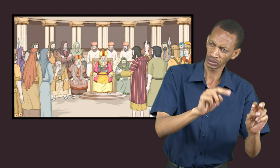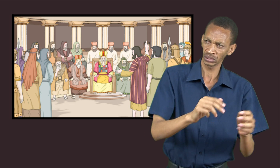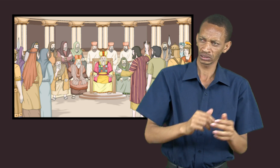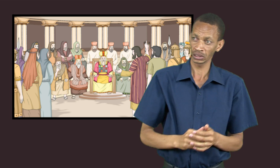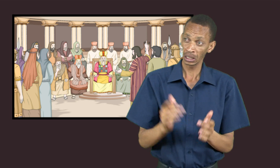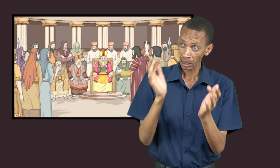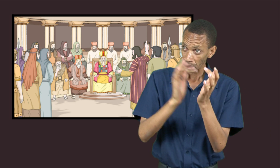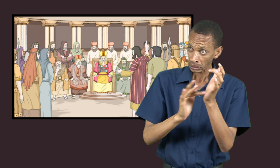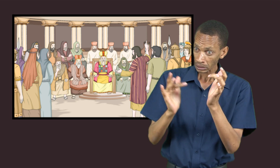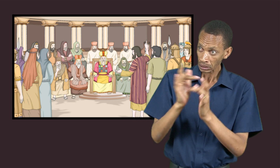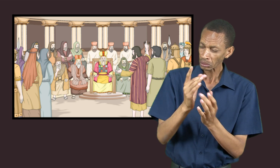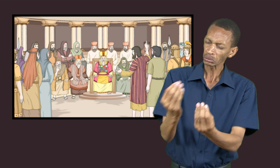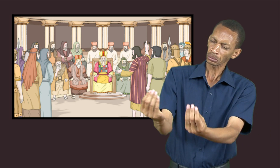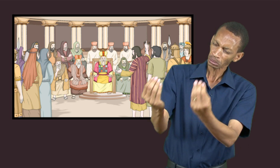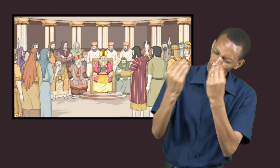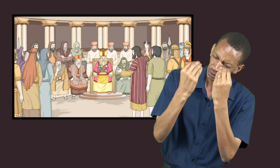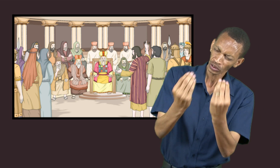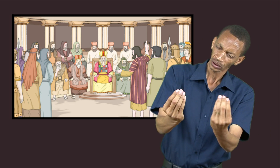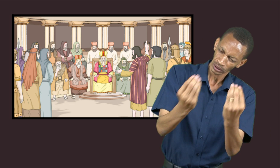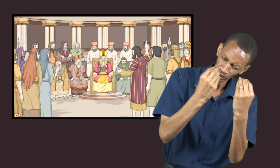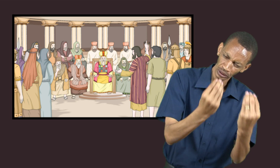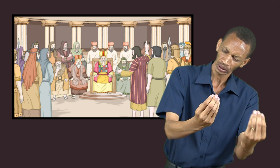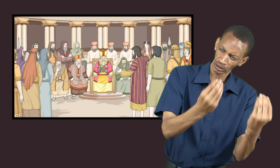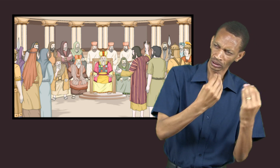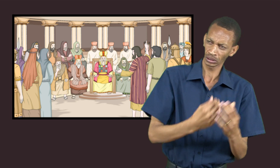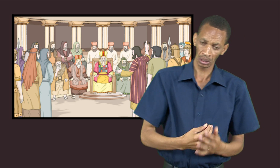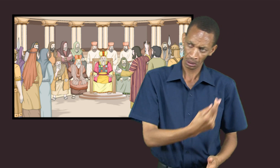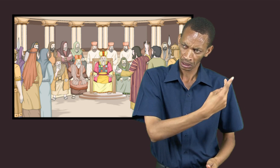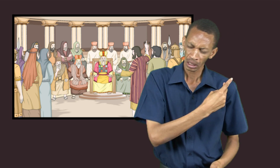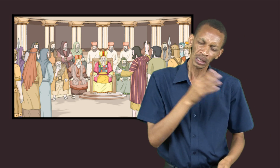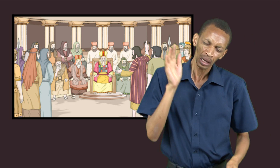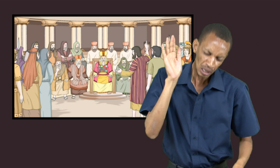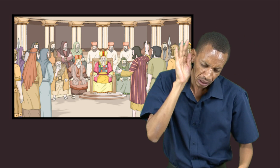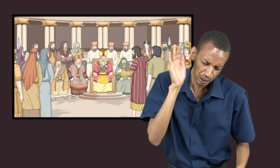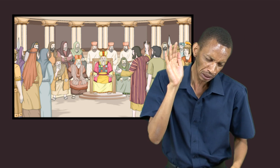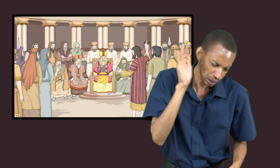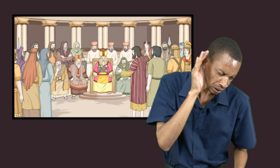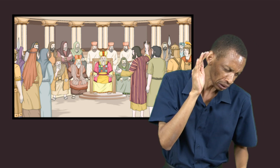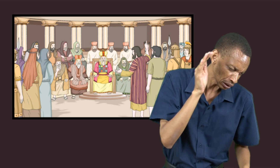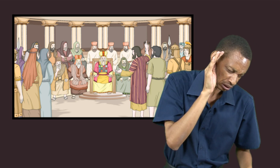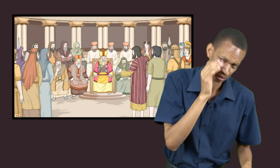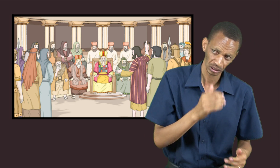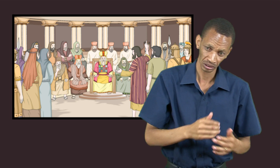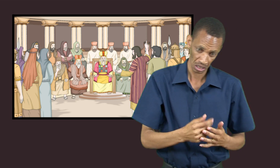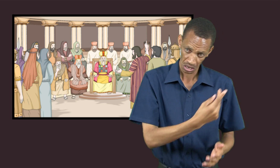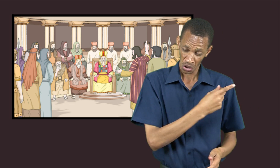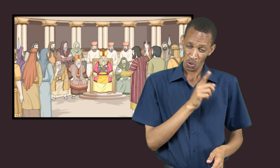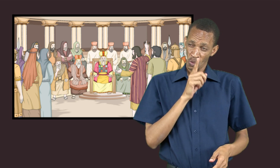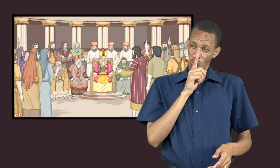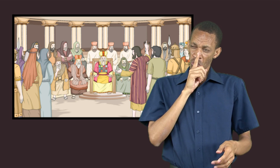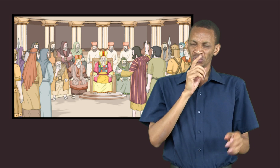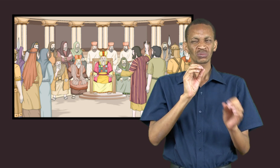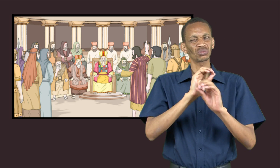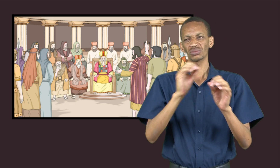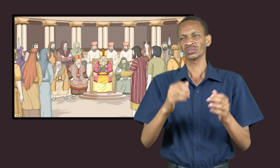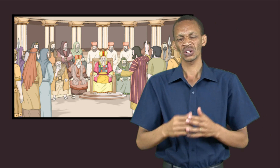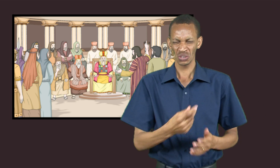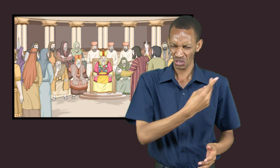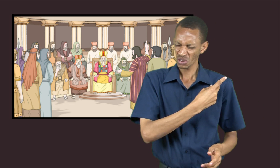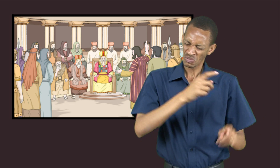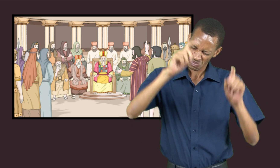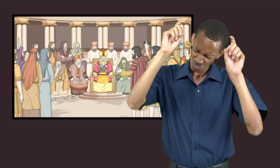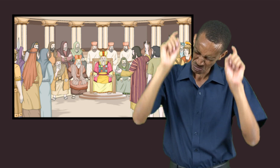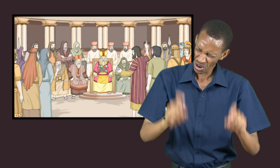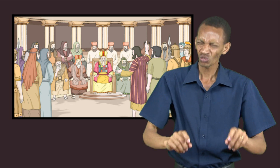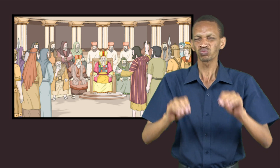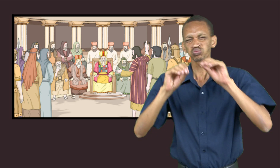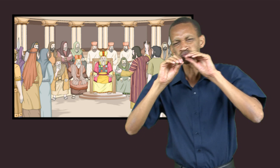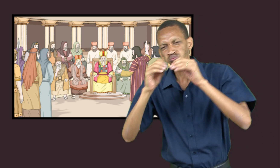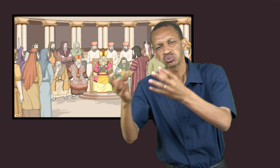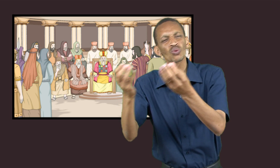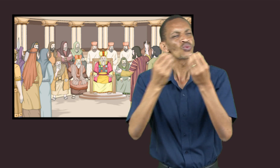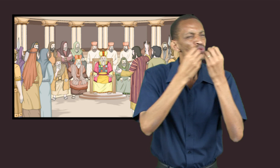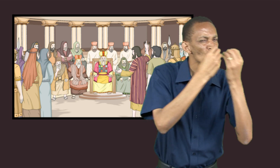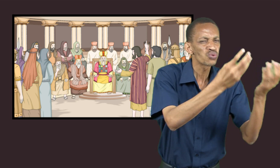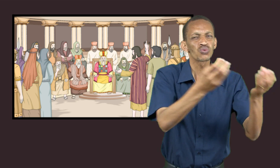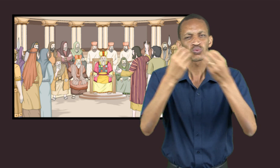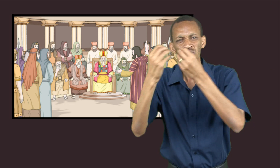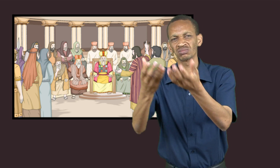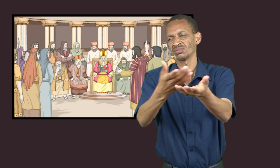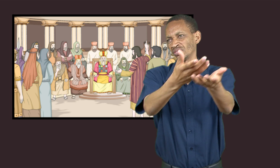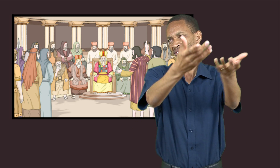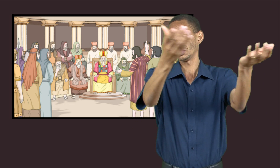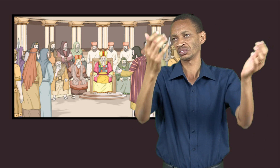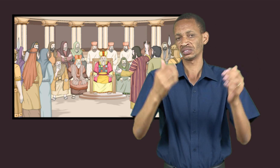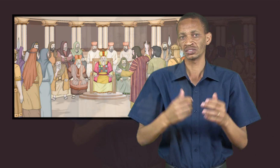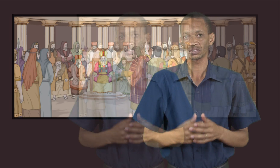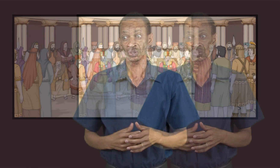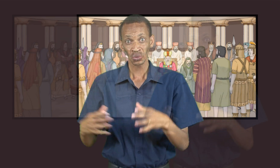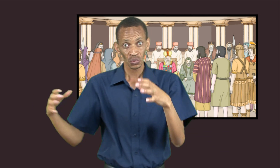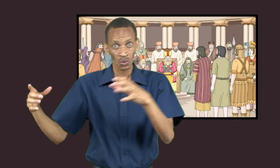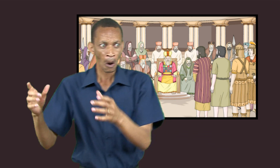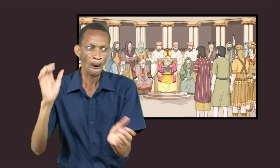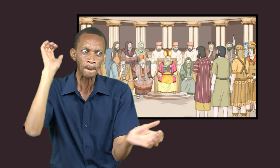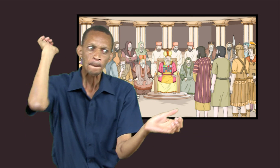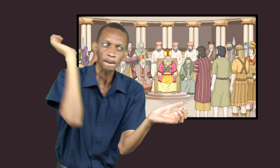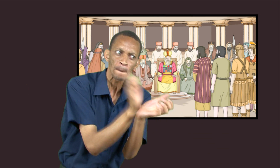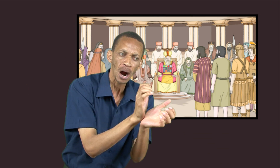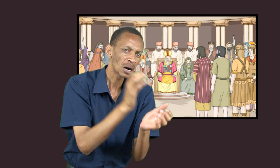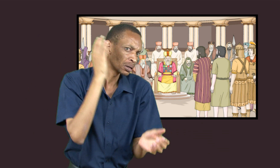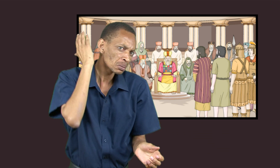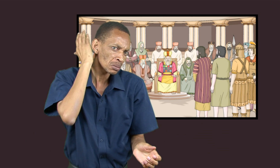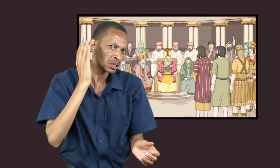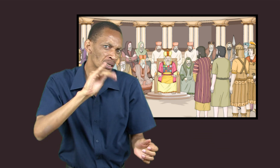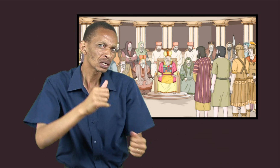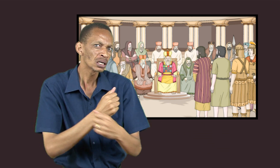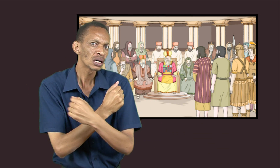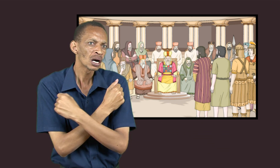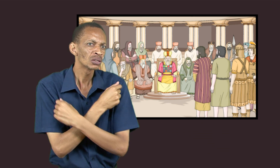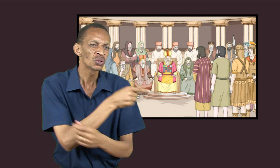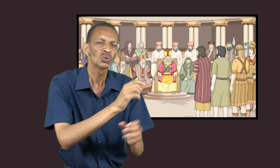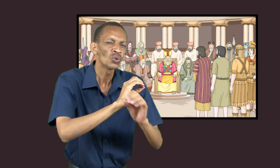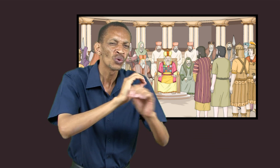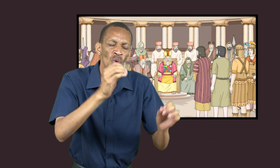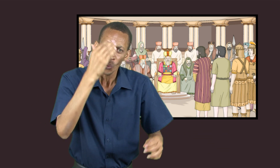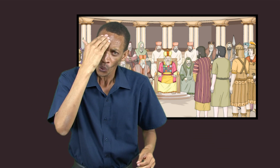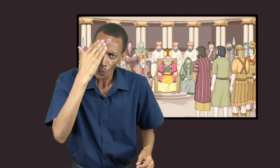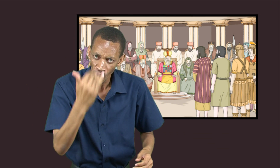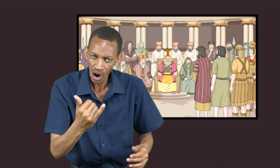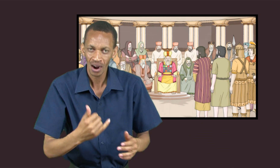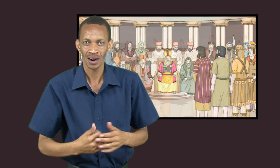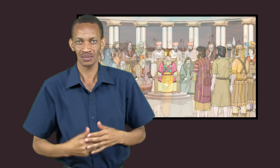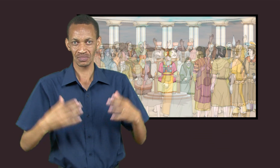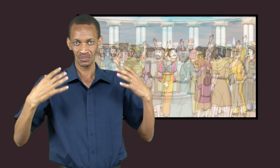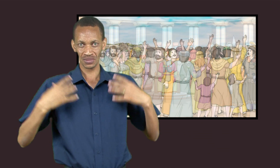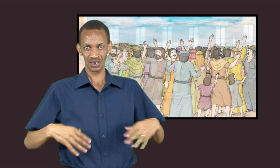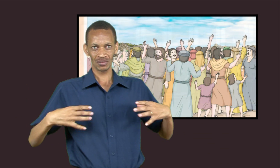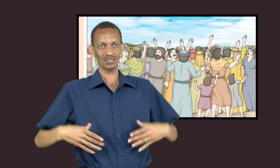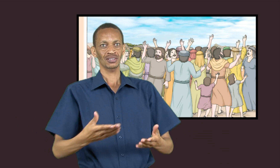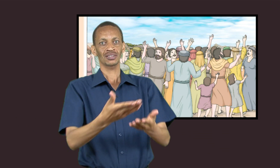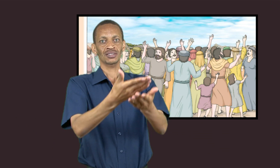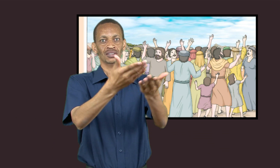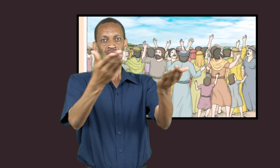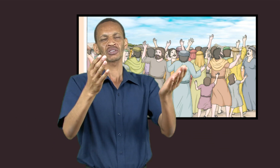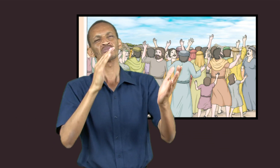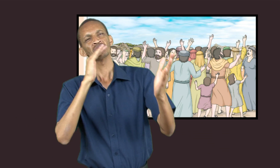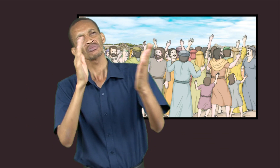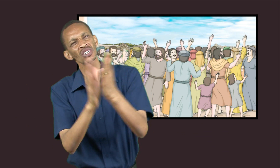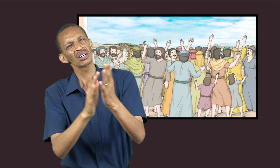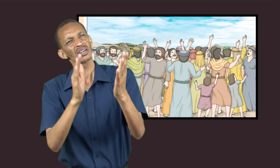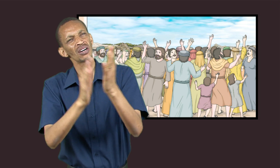For we cannot stop speaking about what we have seen and heard.” After further threats they let them go.